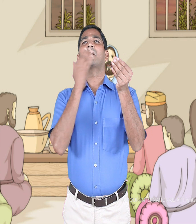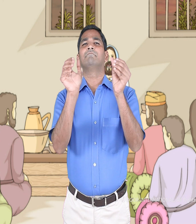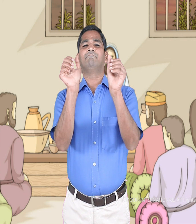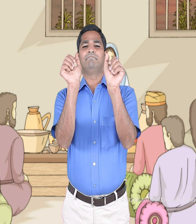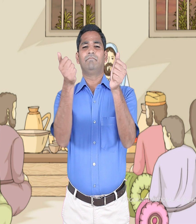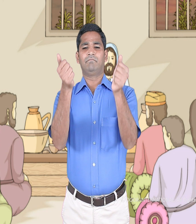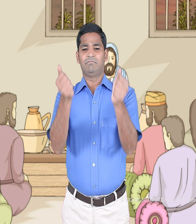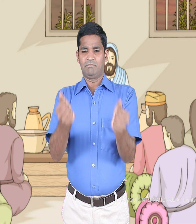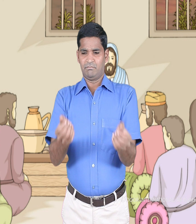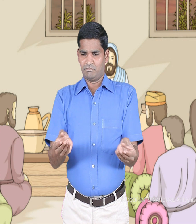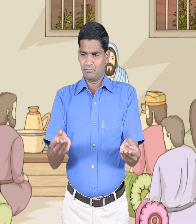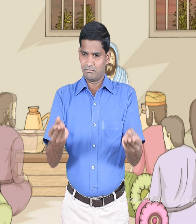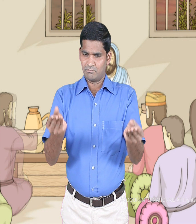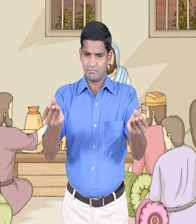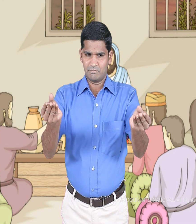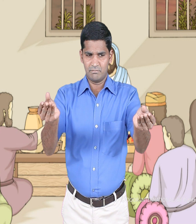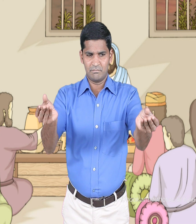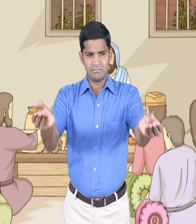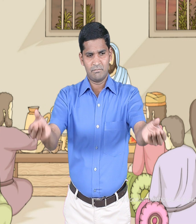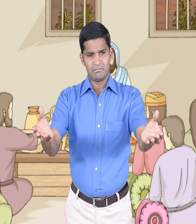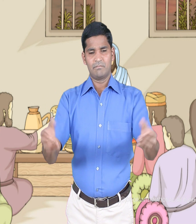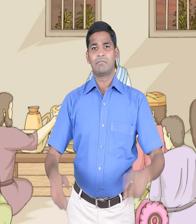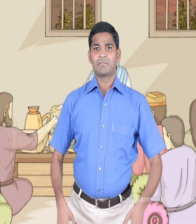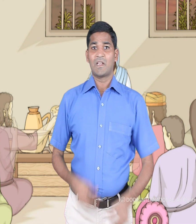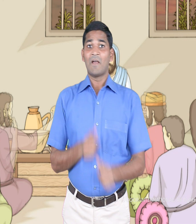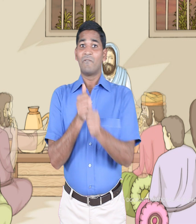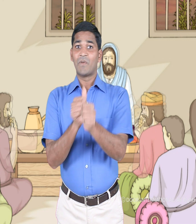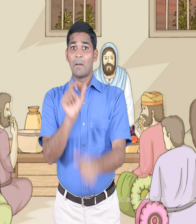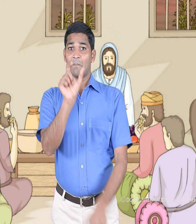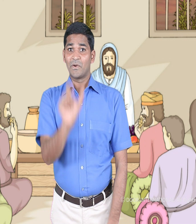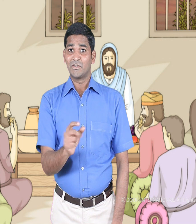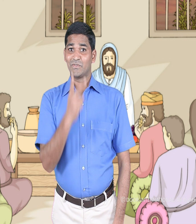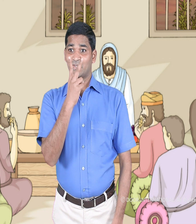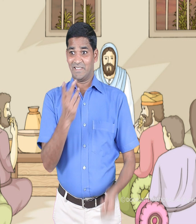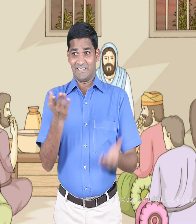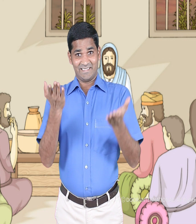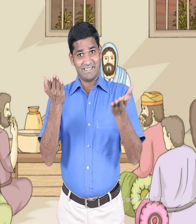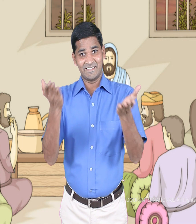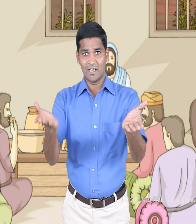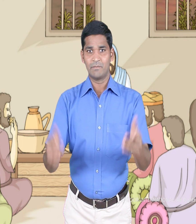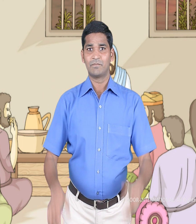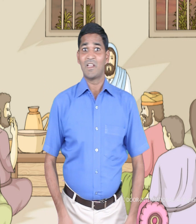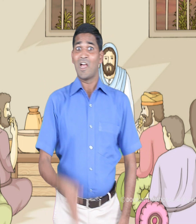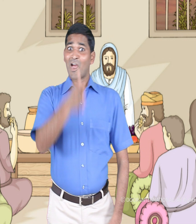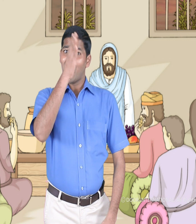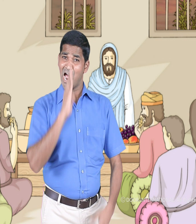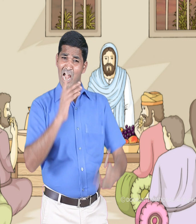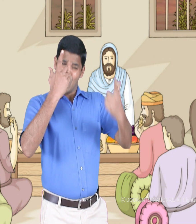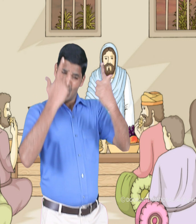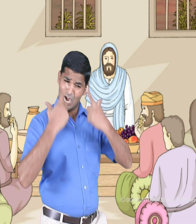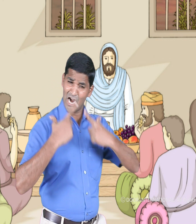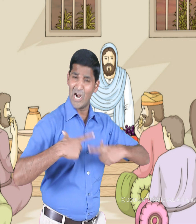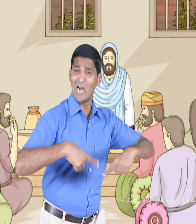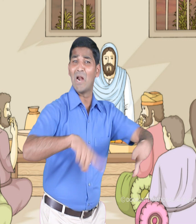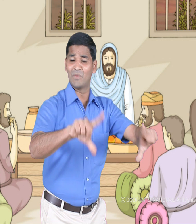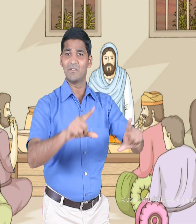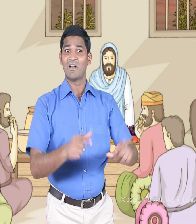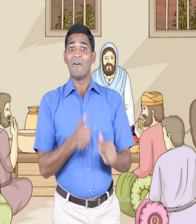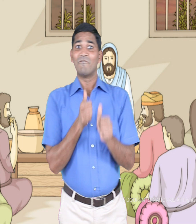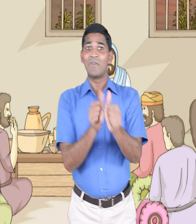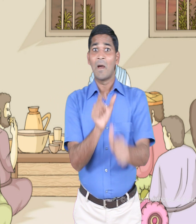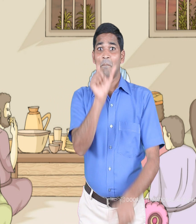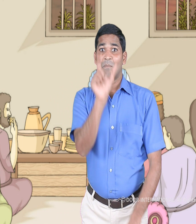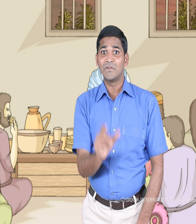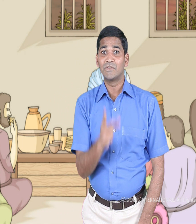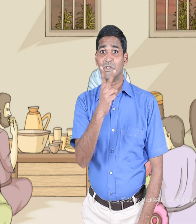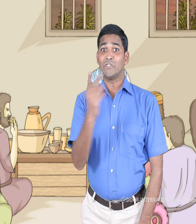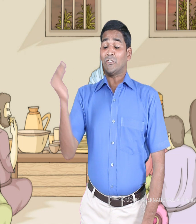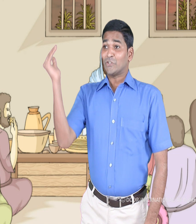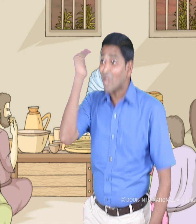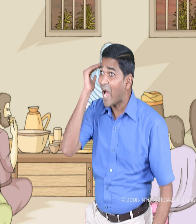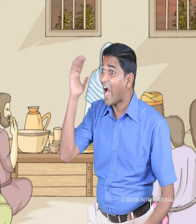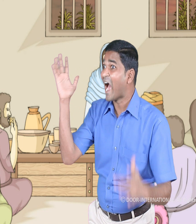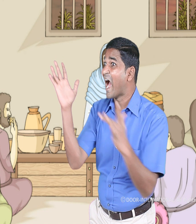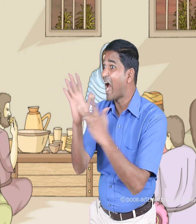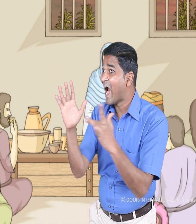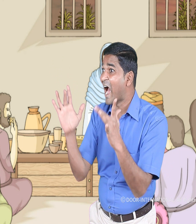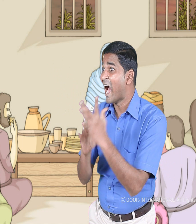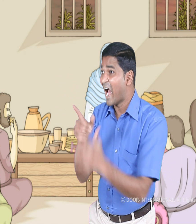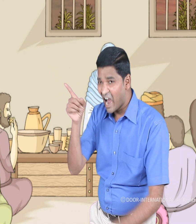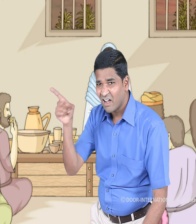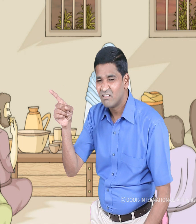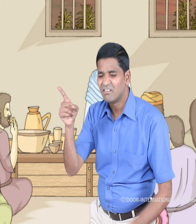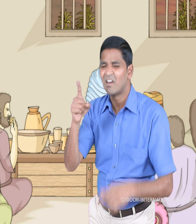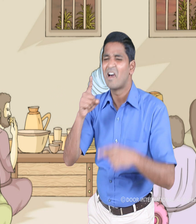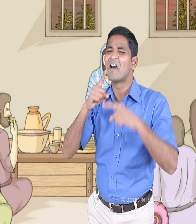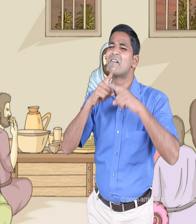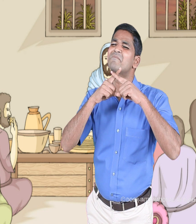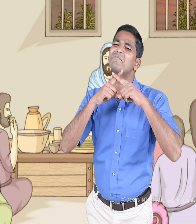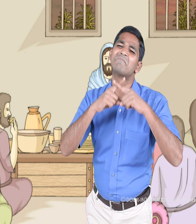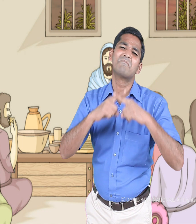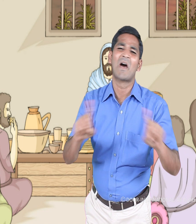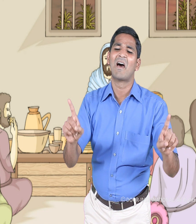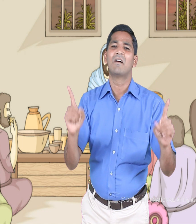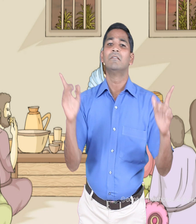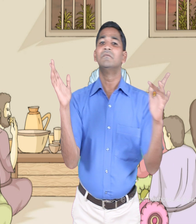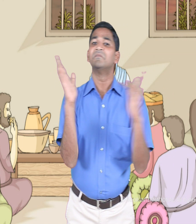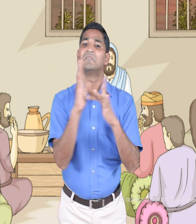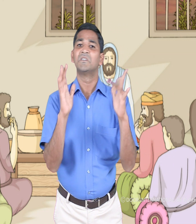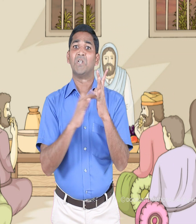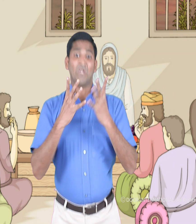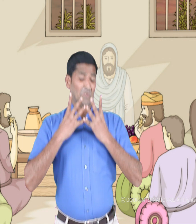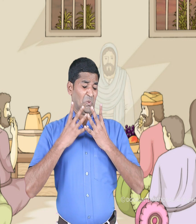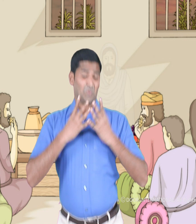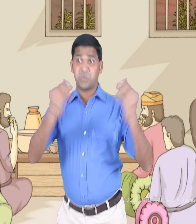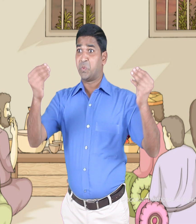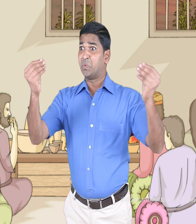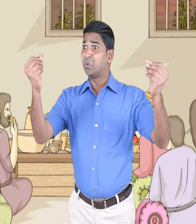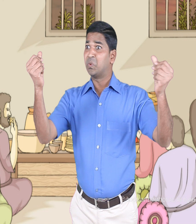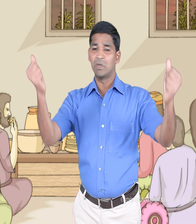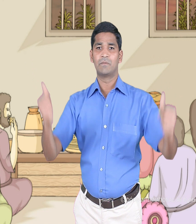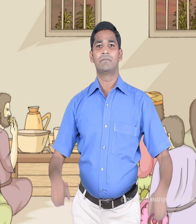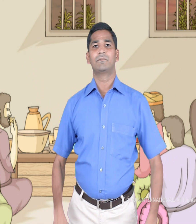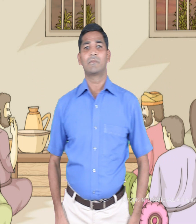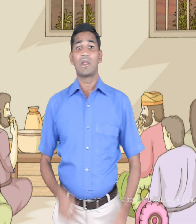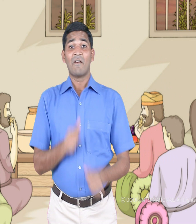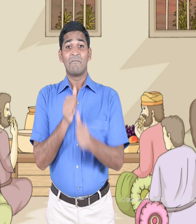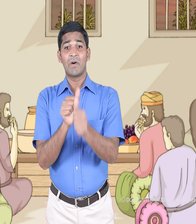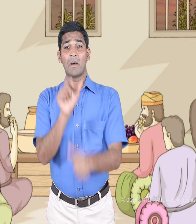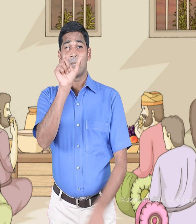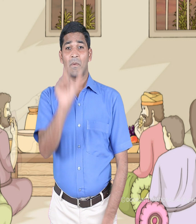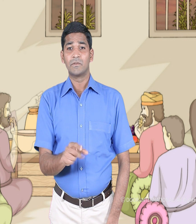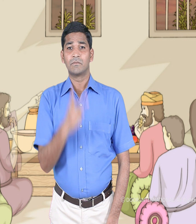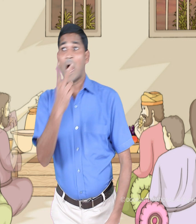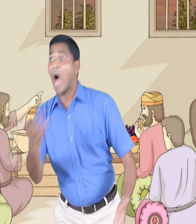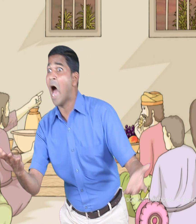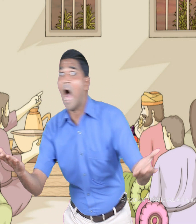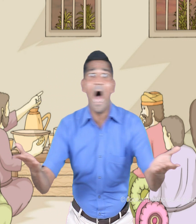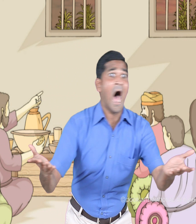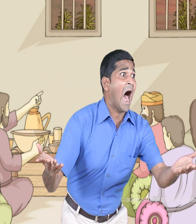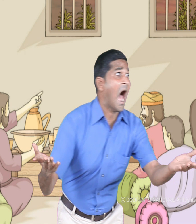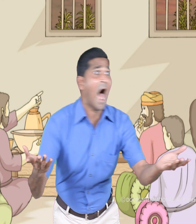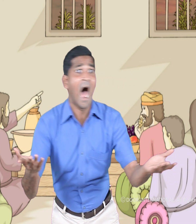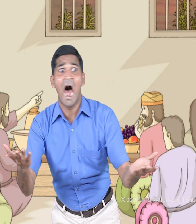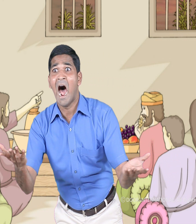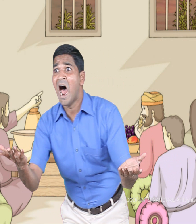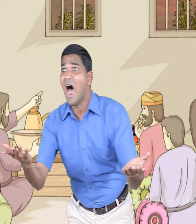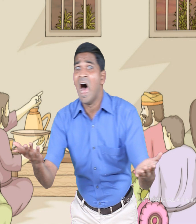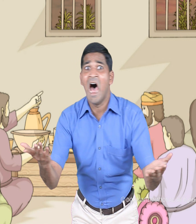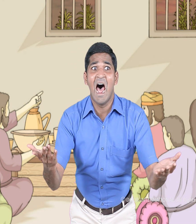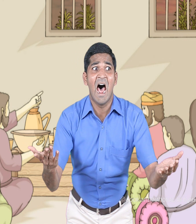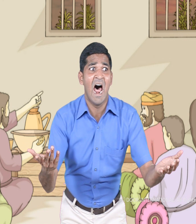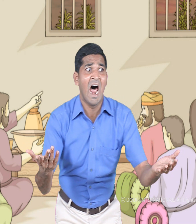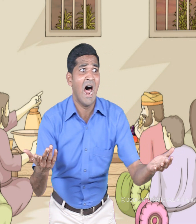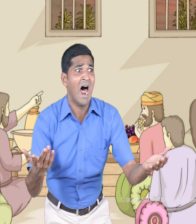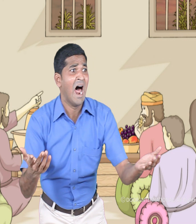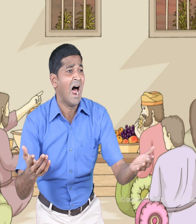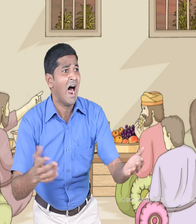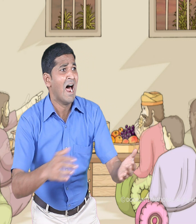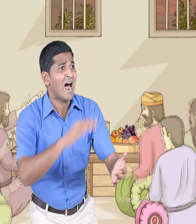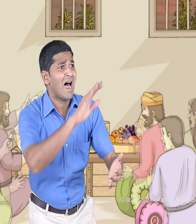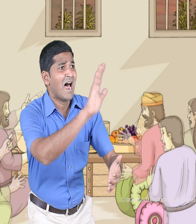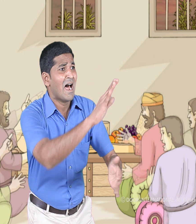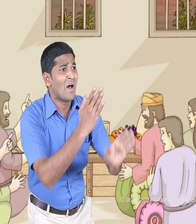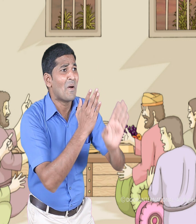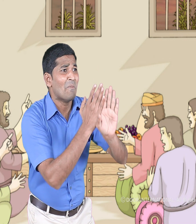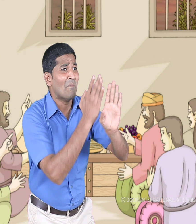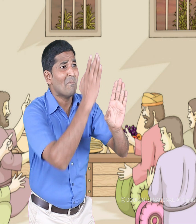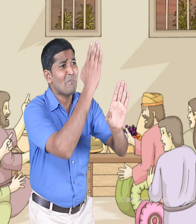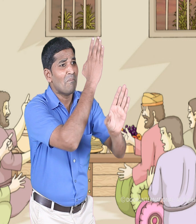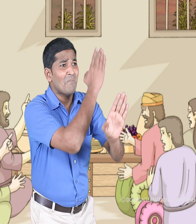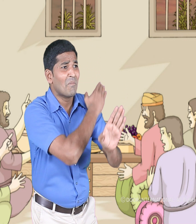Then their eyes were opened and they recognized Jesus—and He disappeared from their sight.